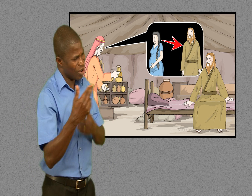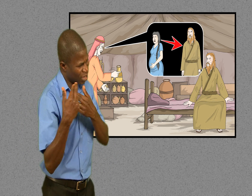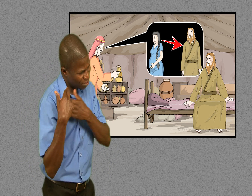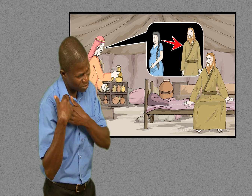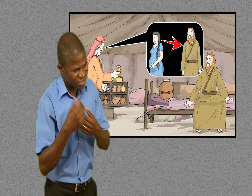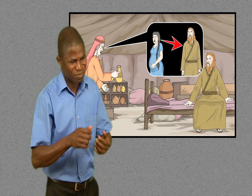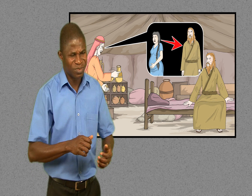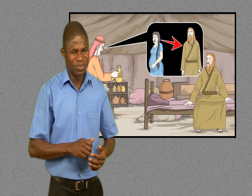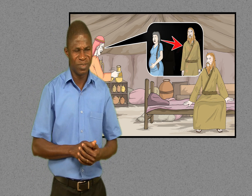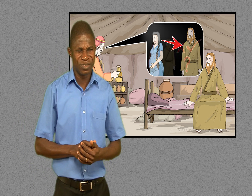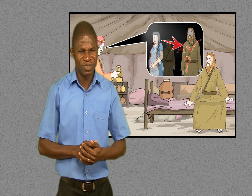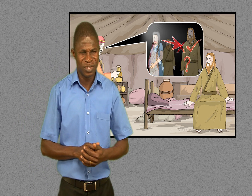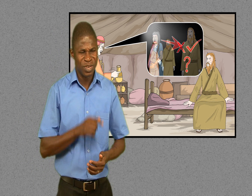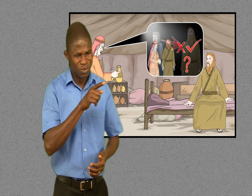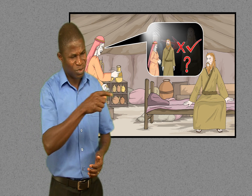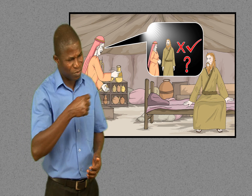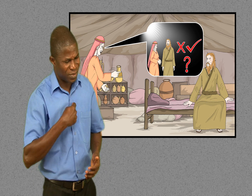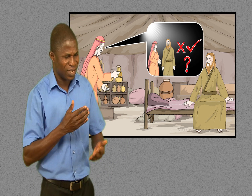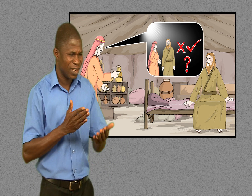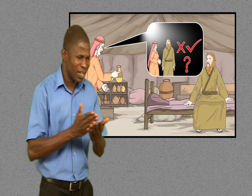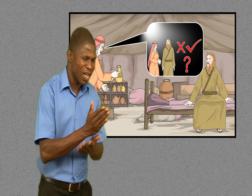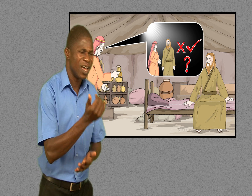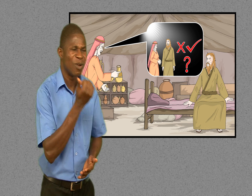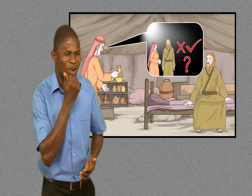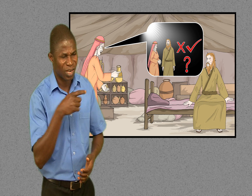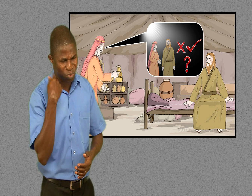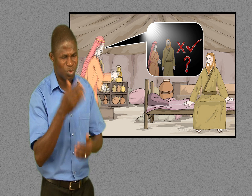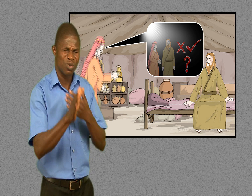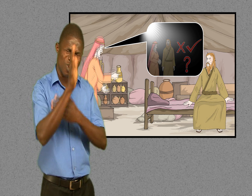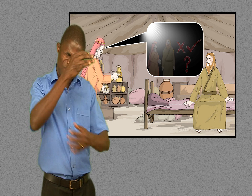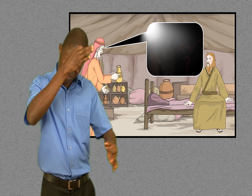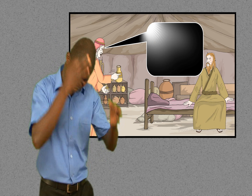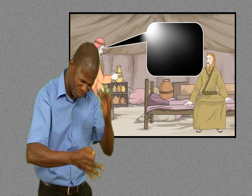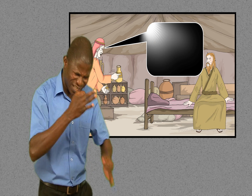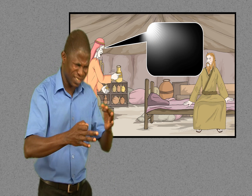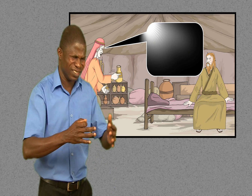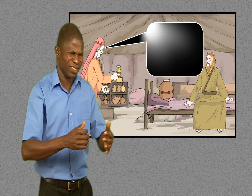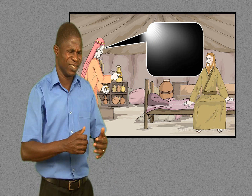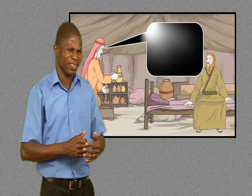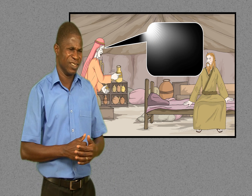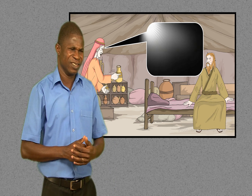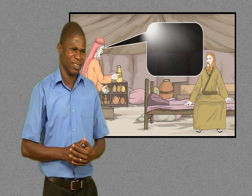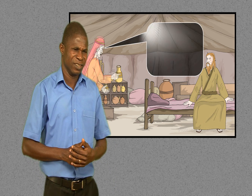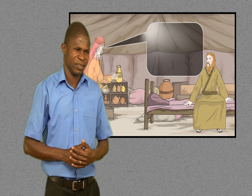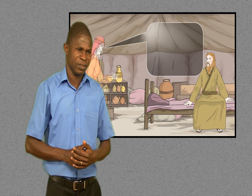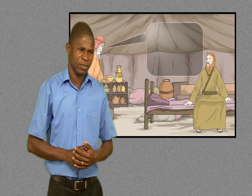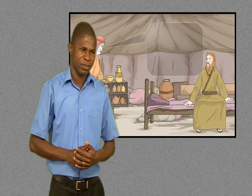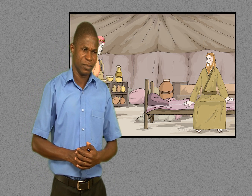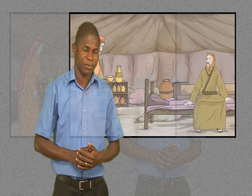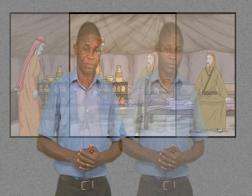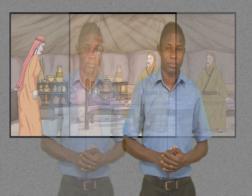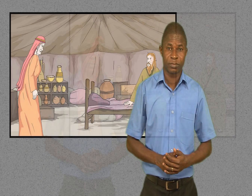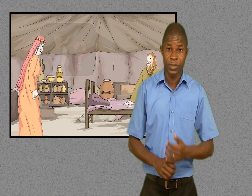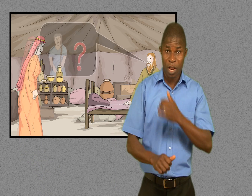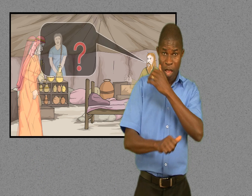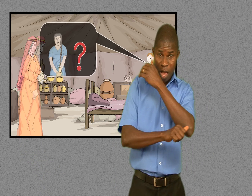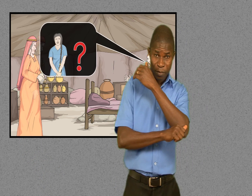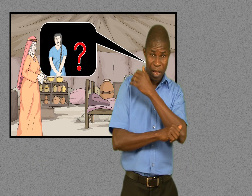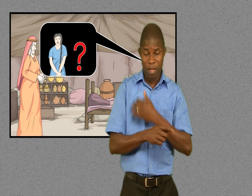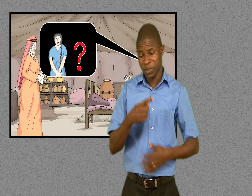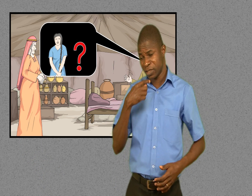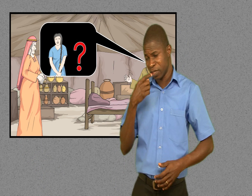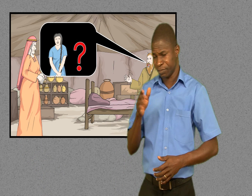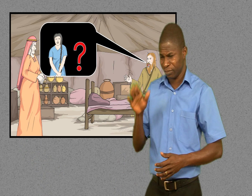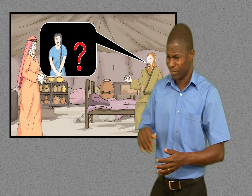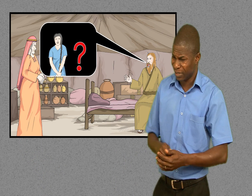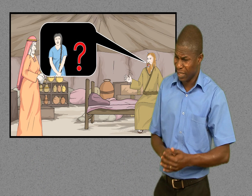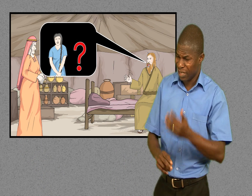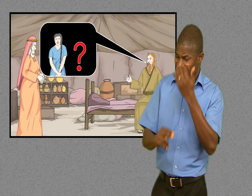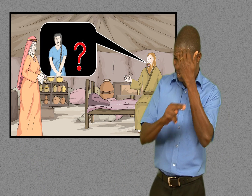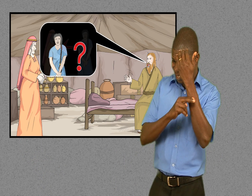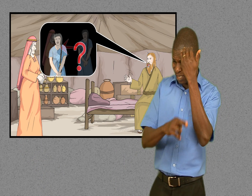May the LORD judge between you and me.”